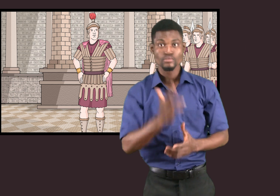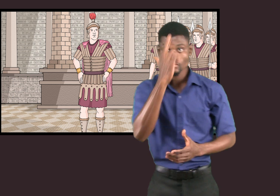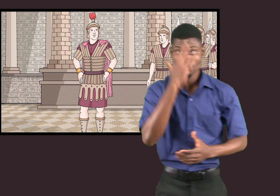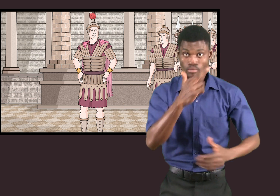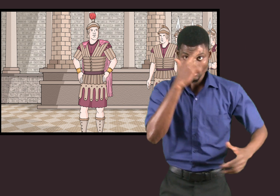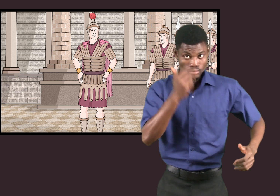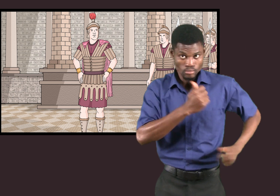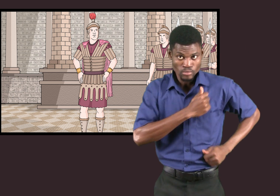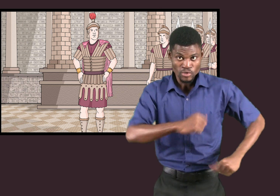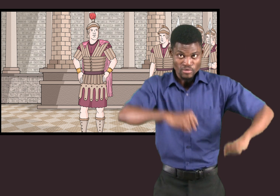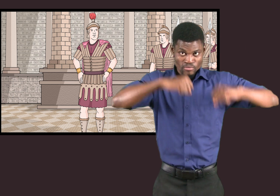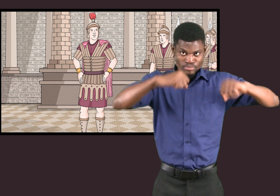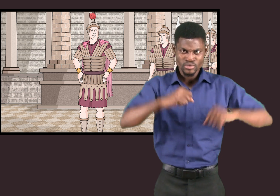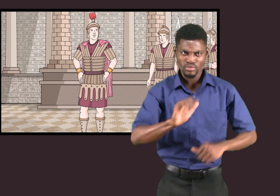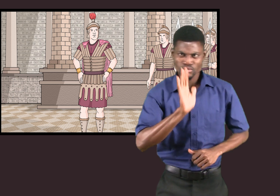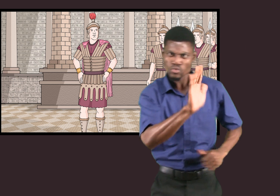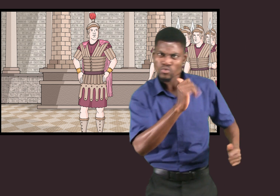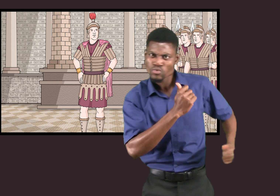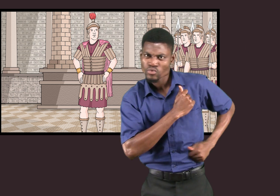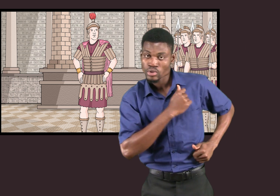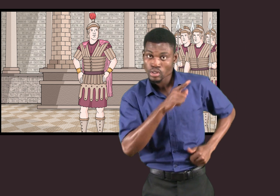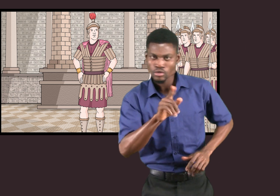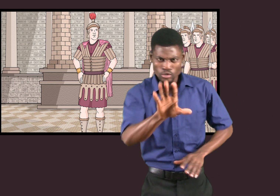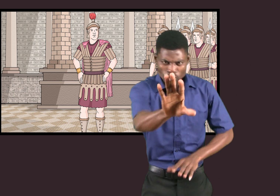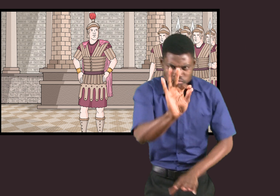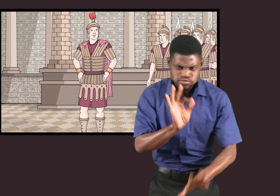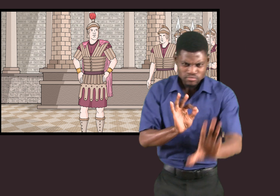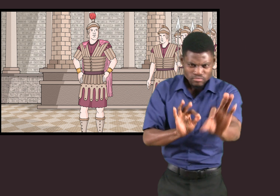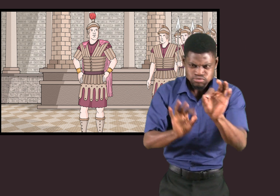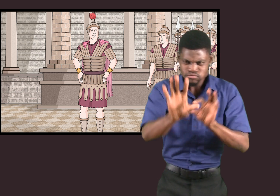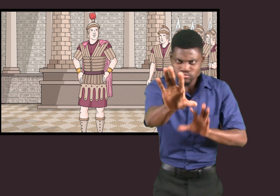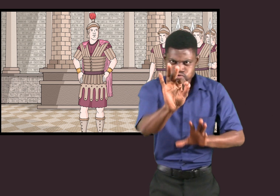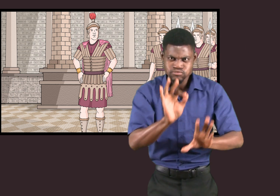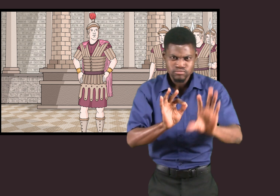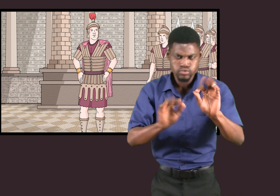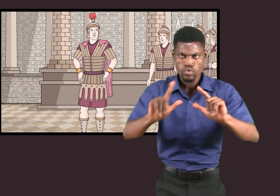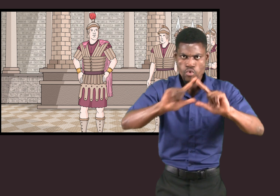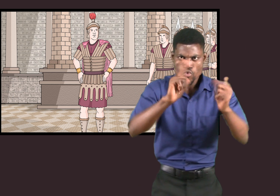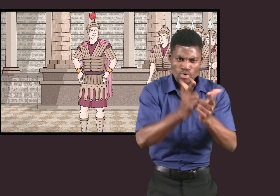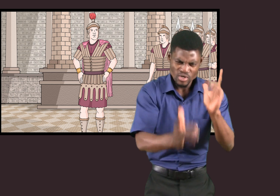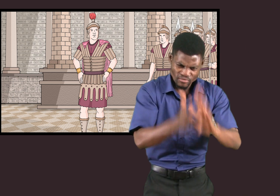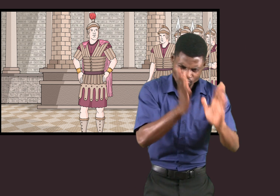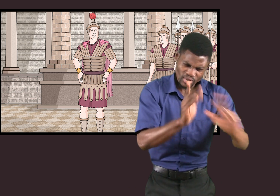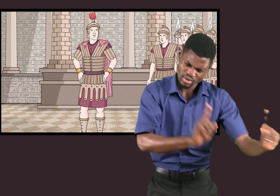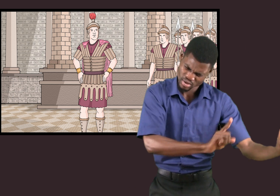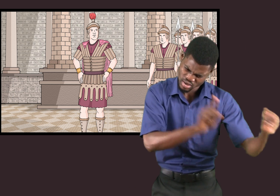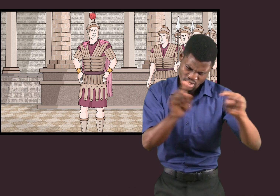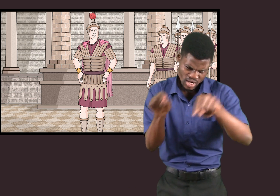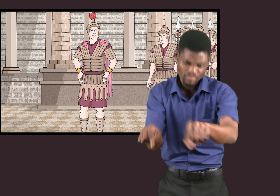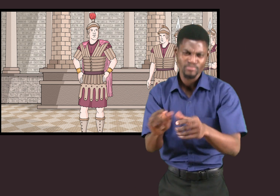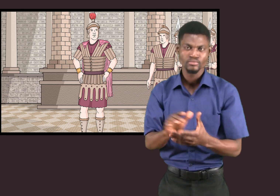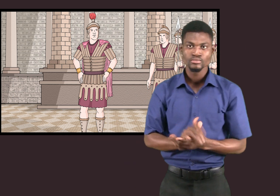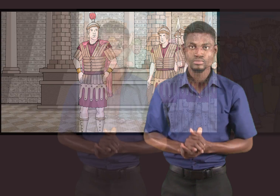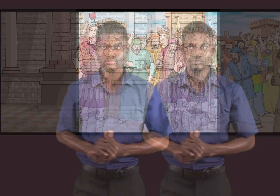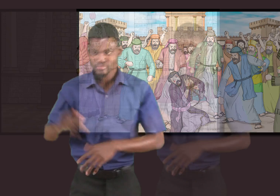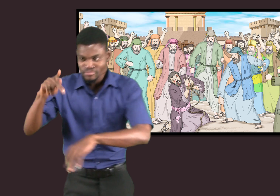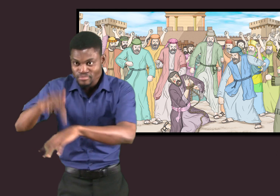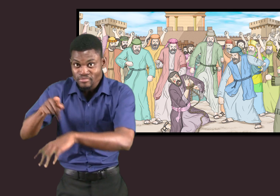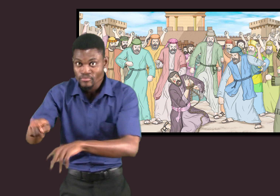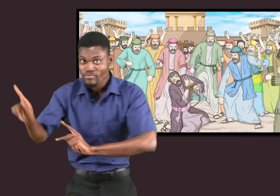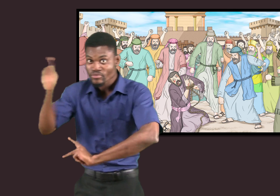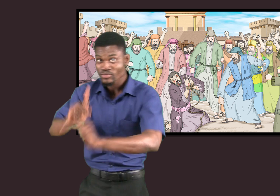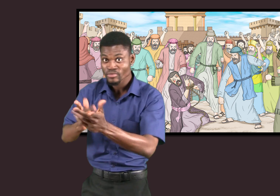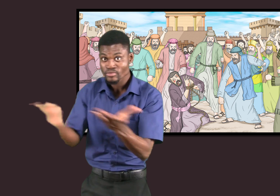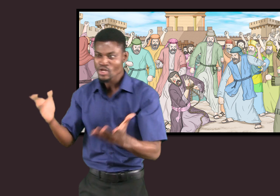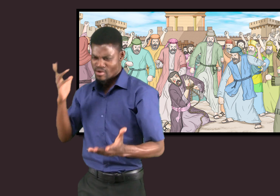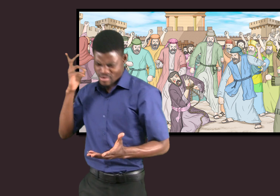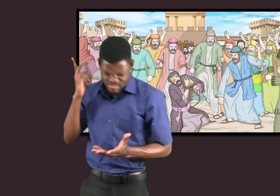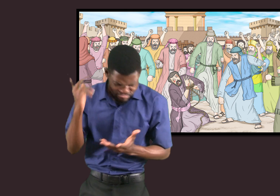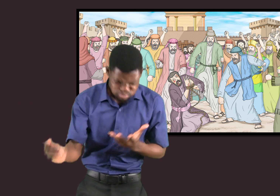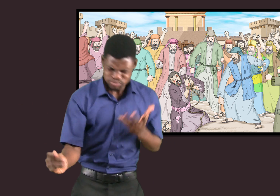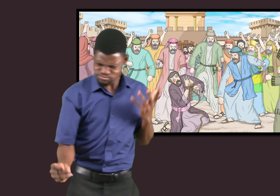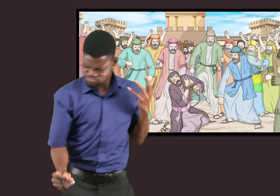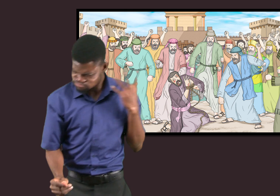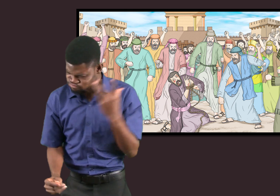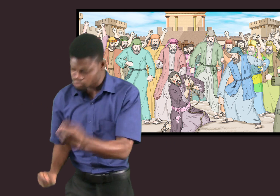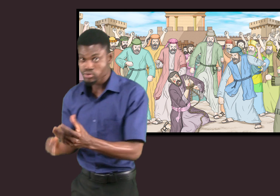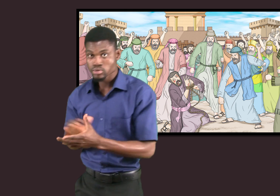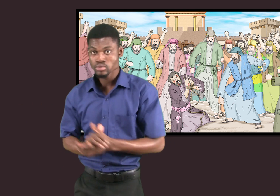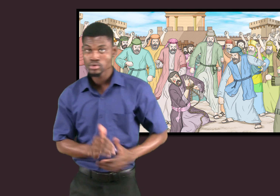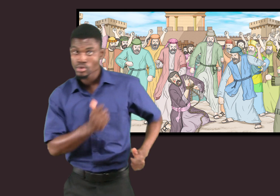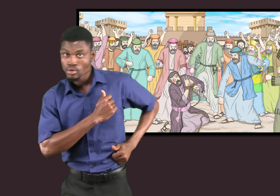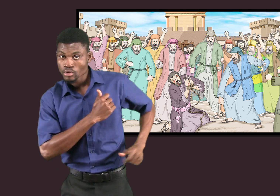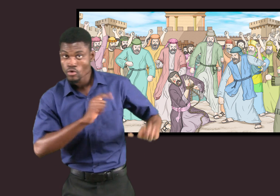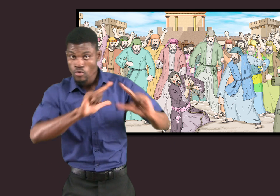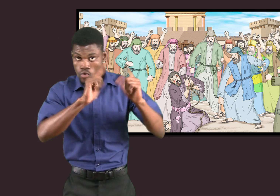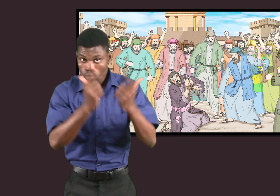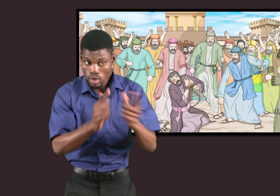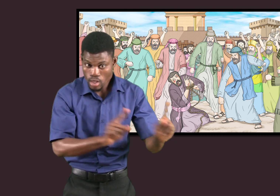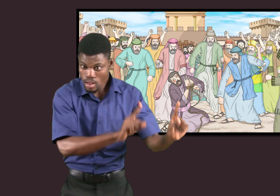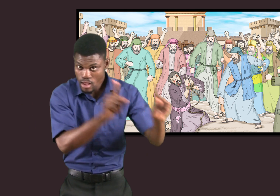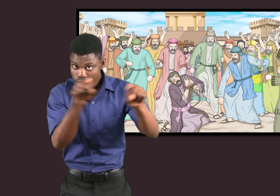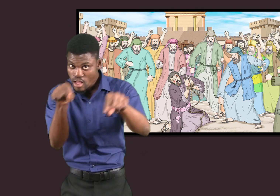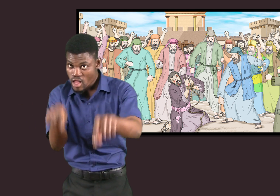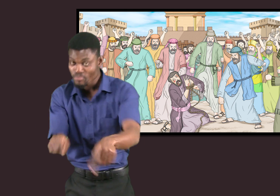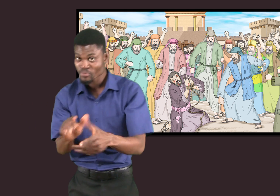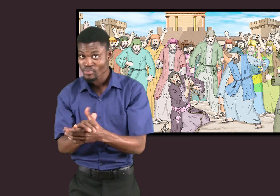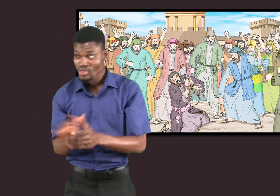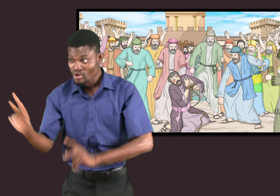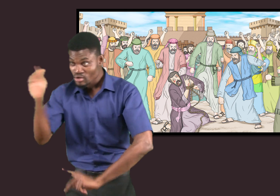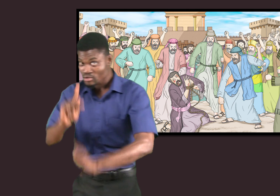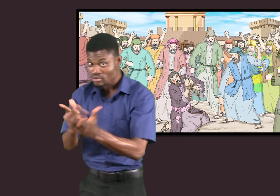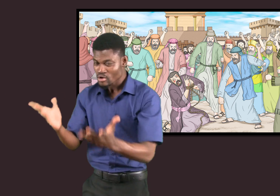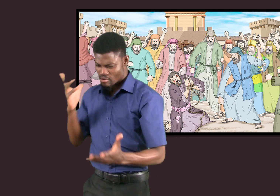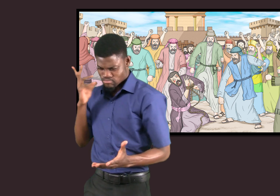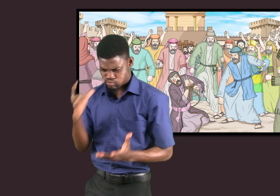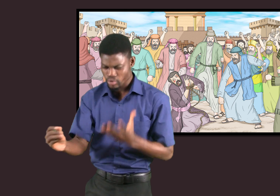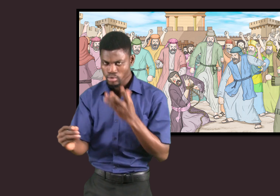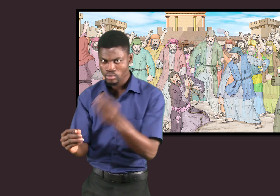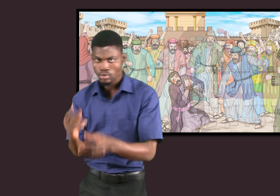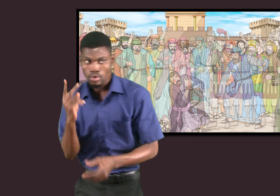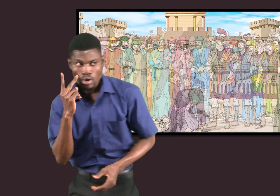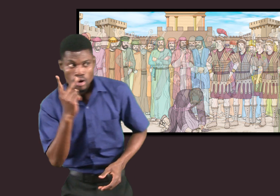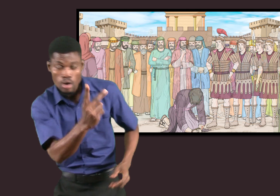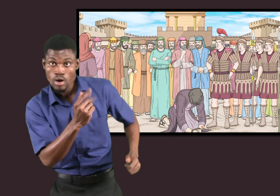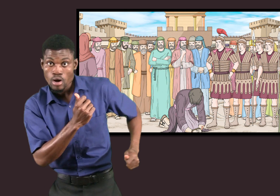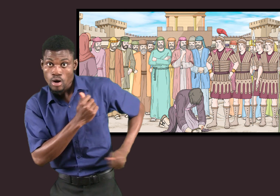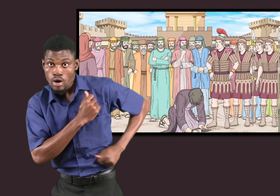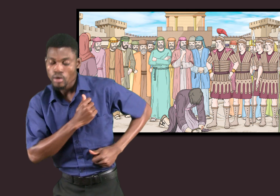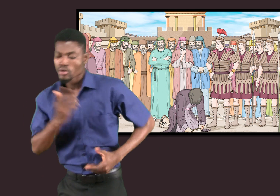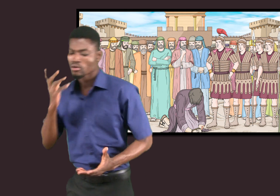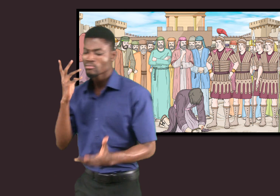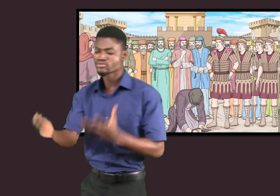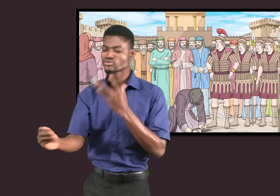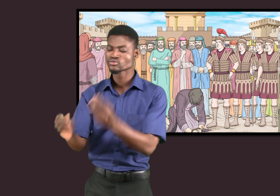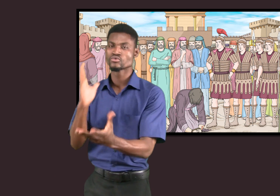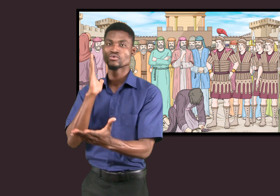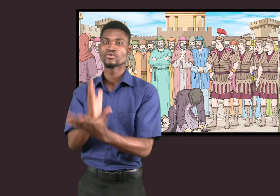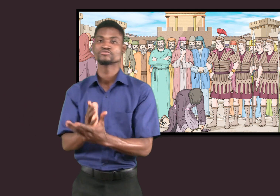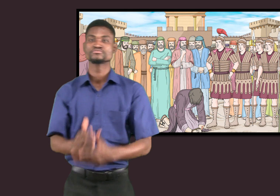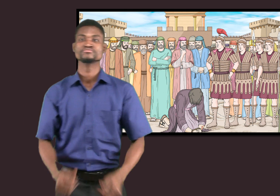Immediately he took some soldiers and centurions and ran down to the crowd.